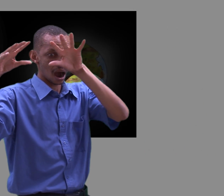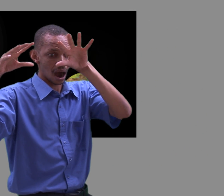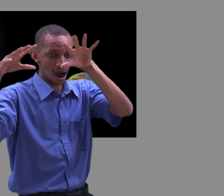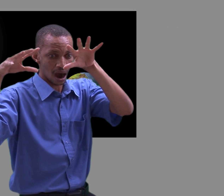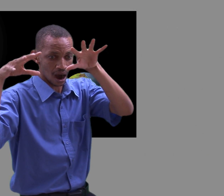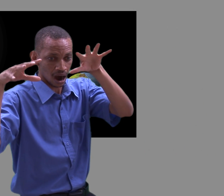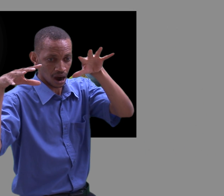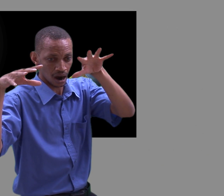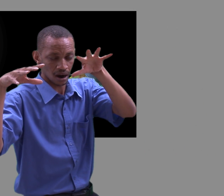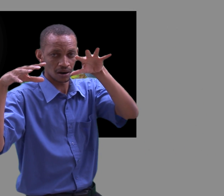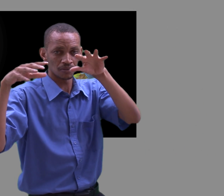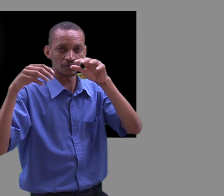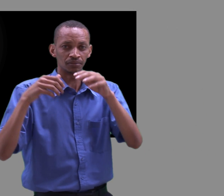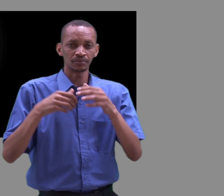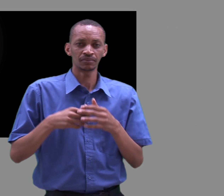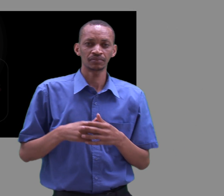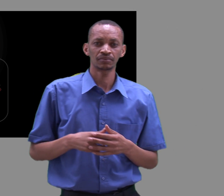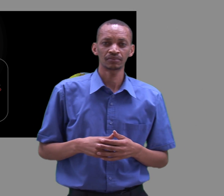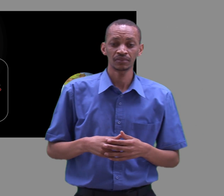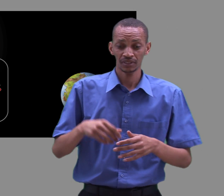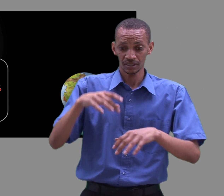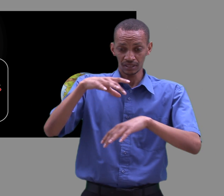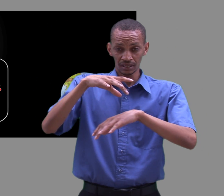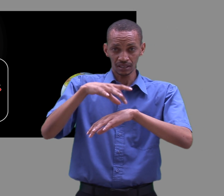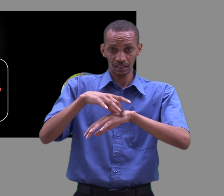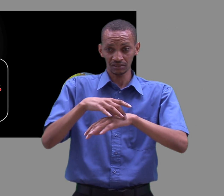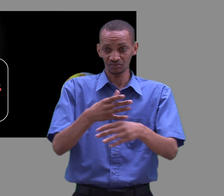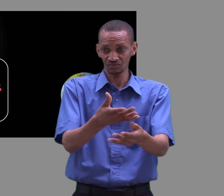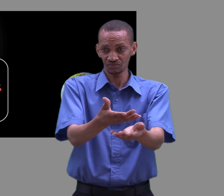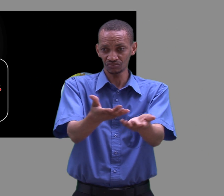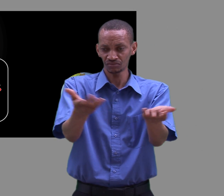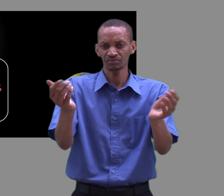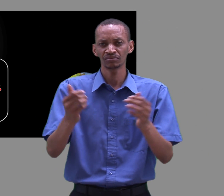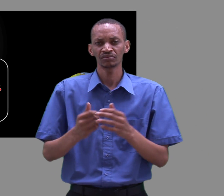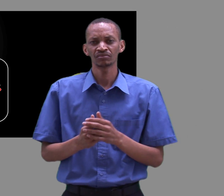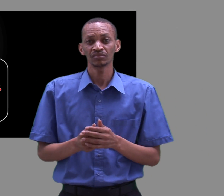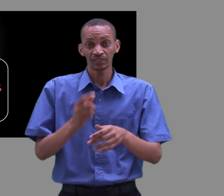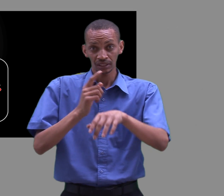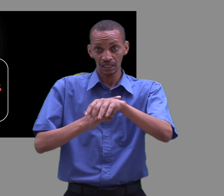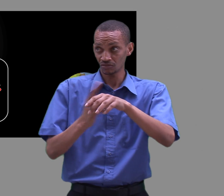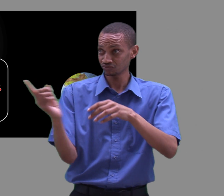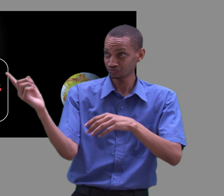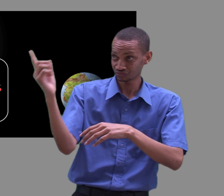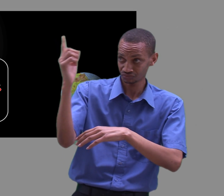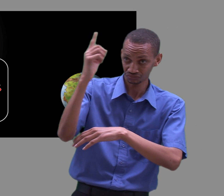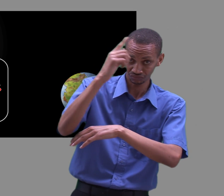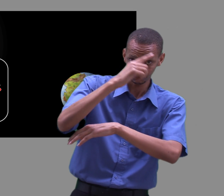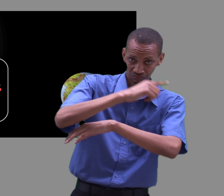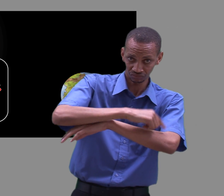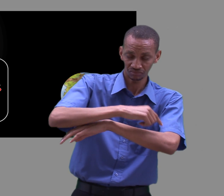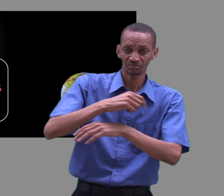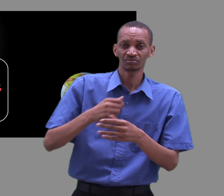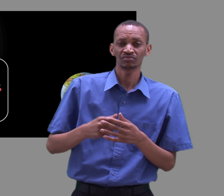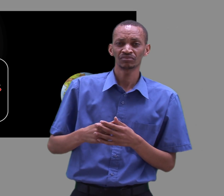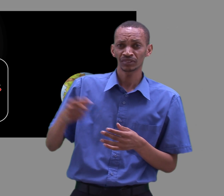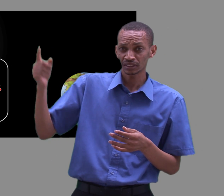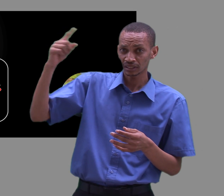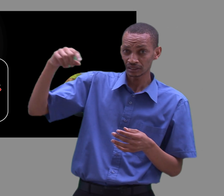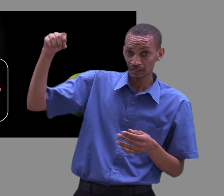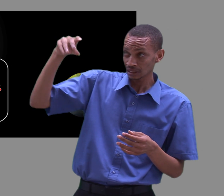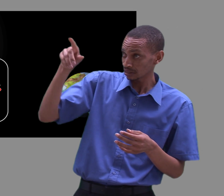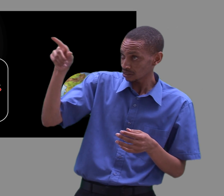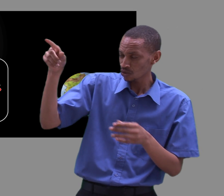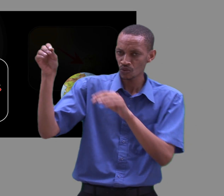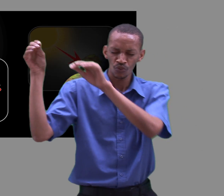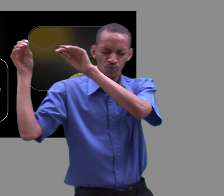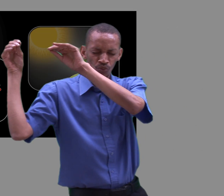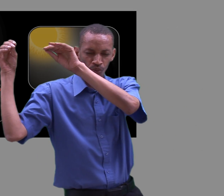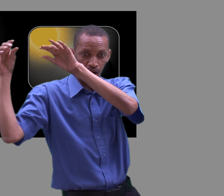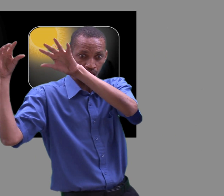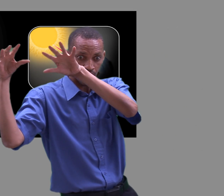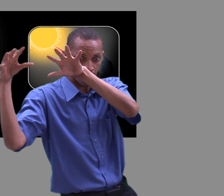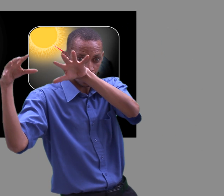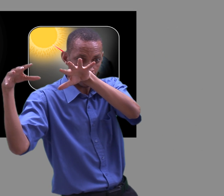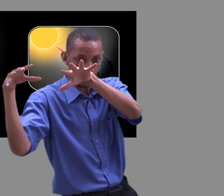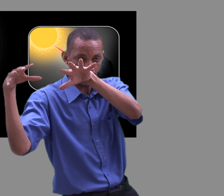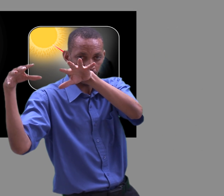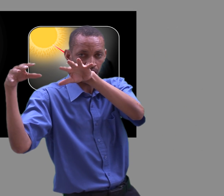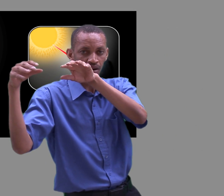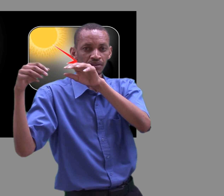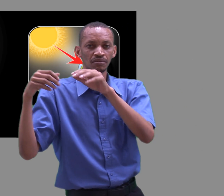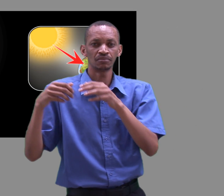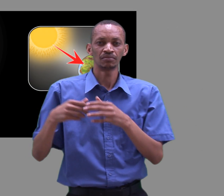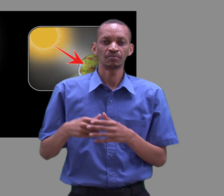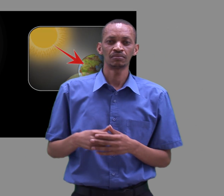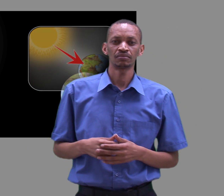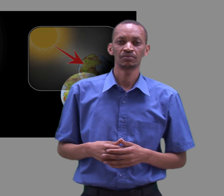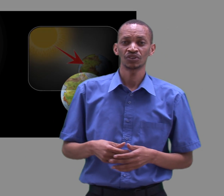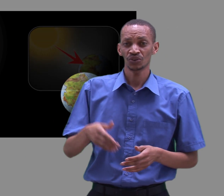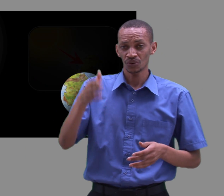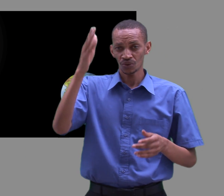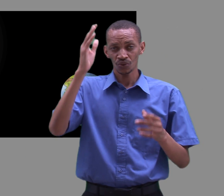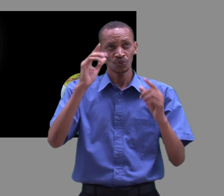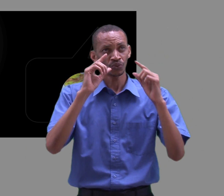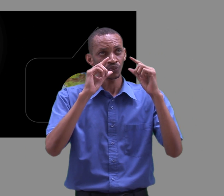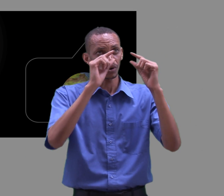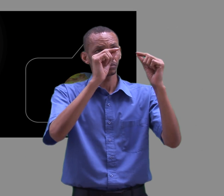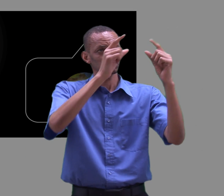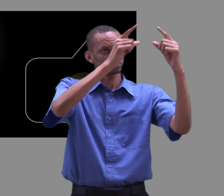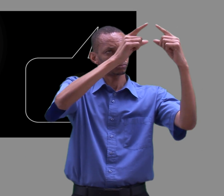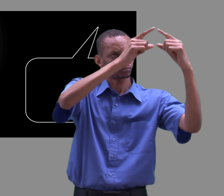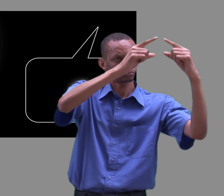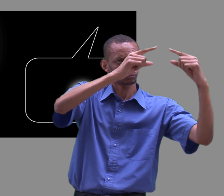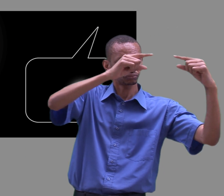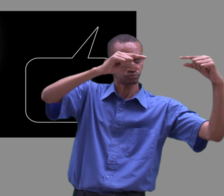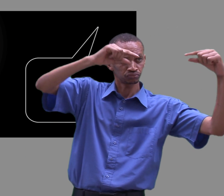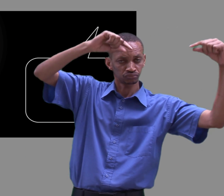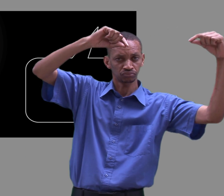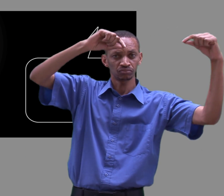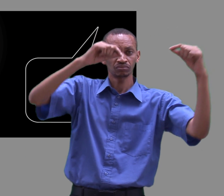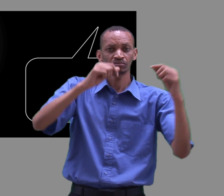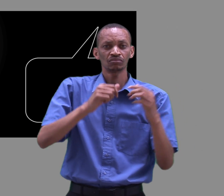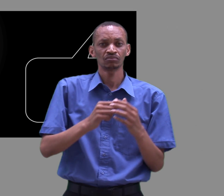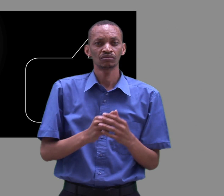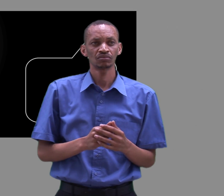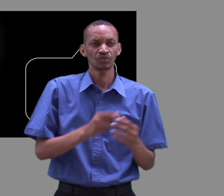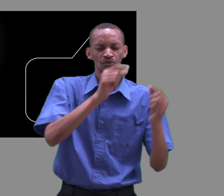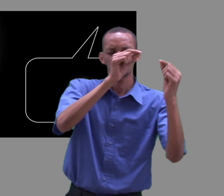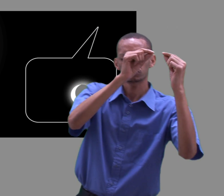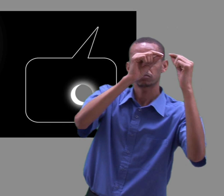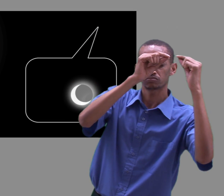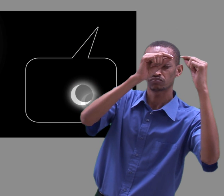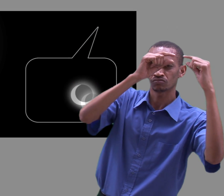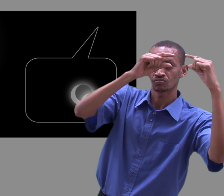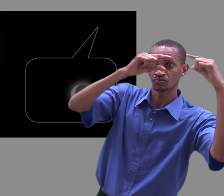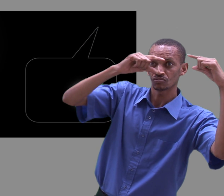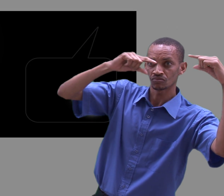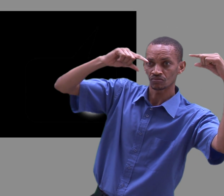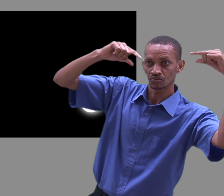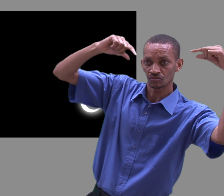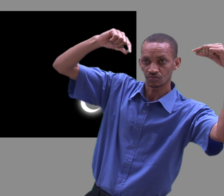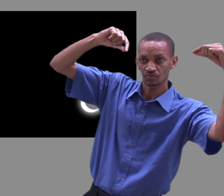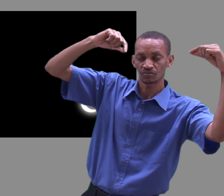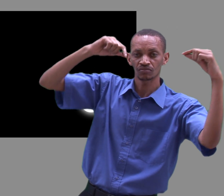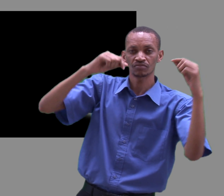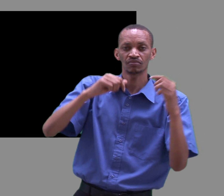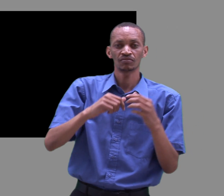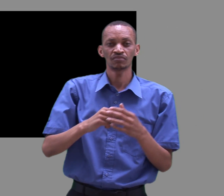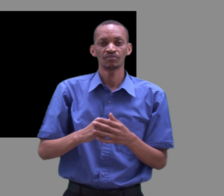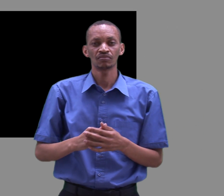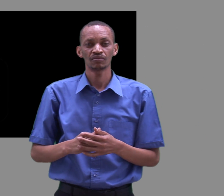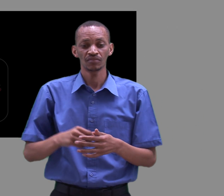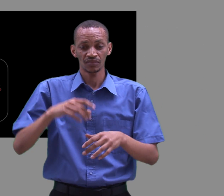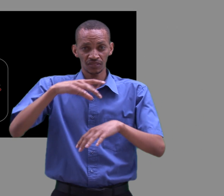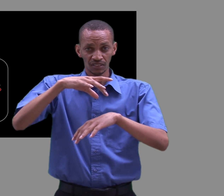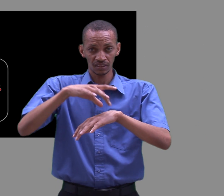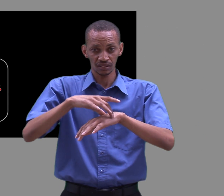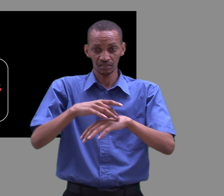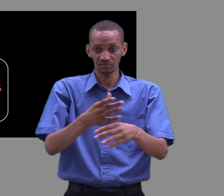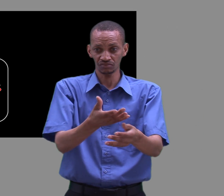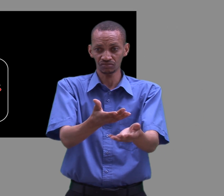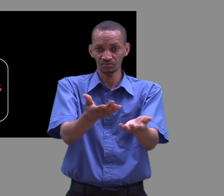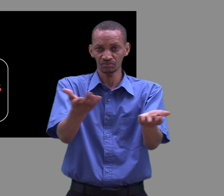And let them serve as lights in the expanse of the sky to shine upon the earth.” And it was so.